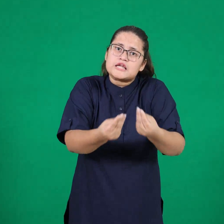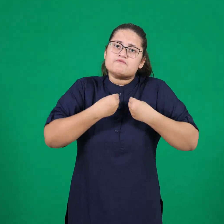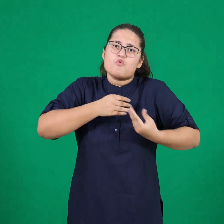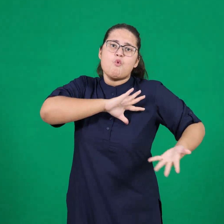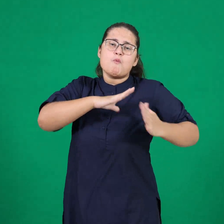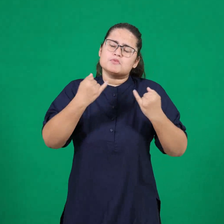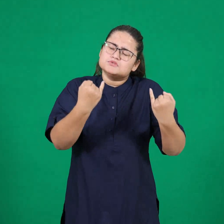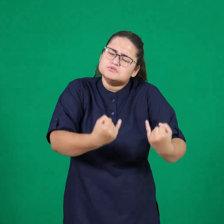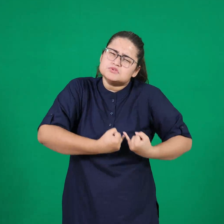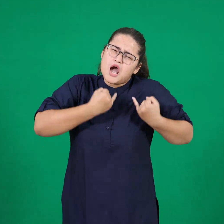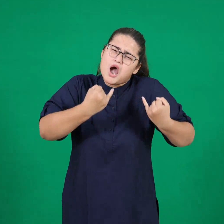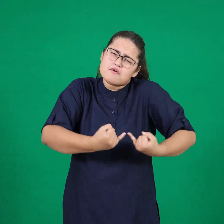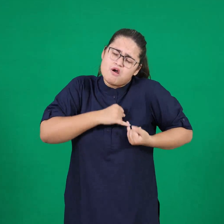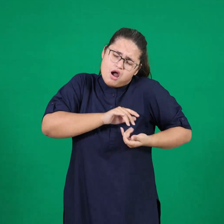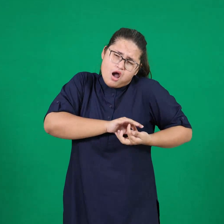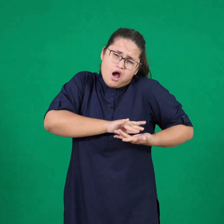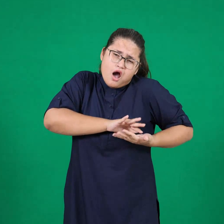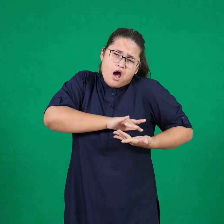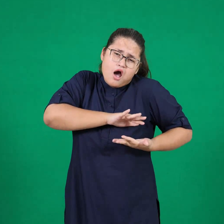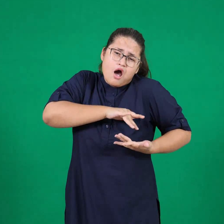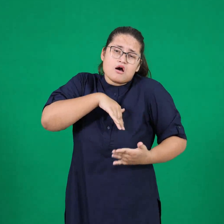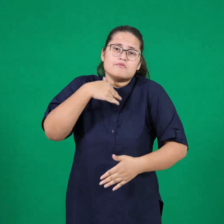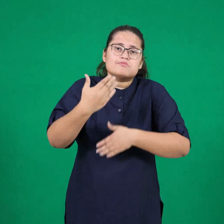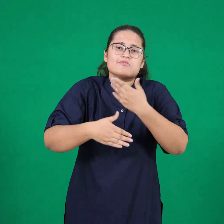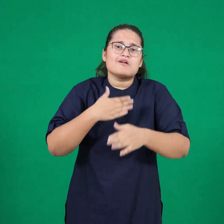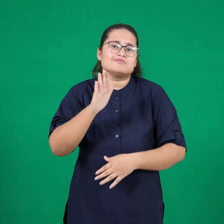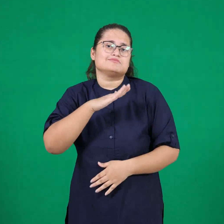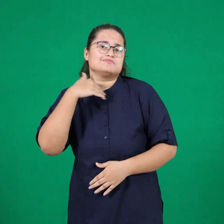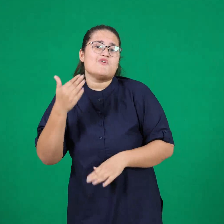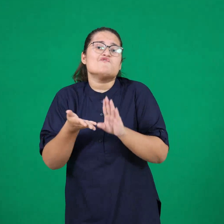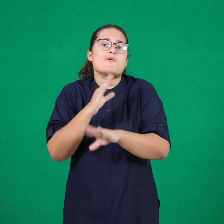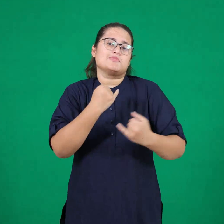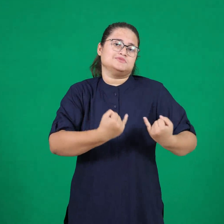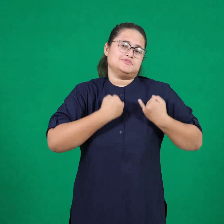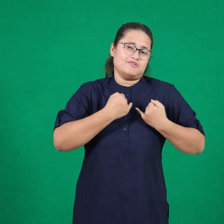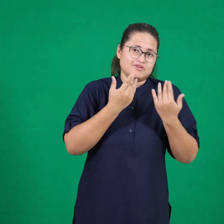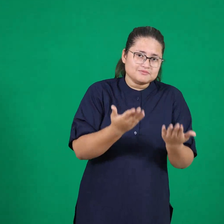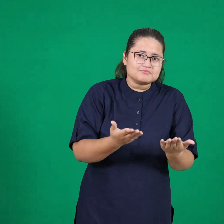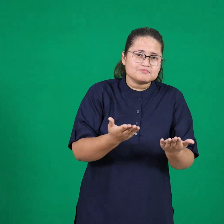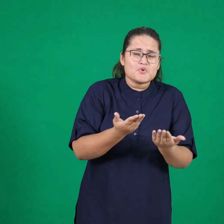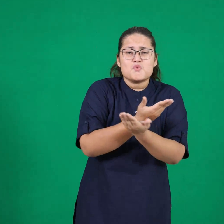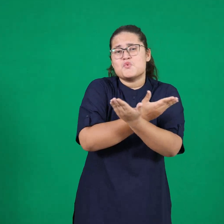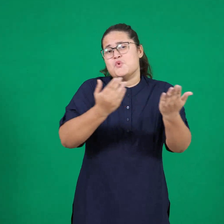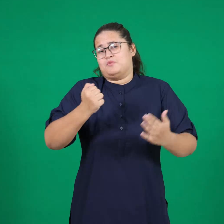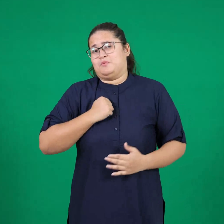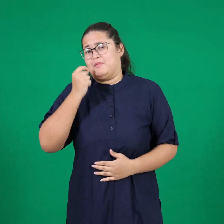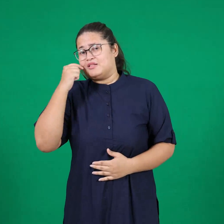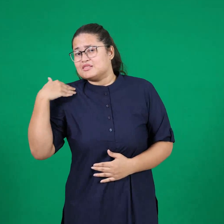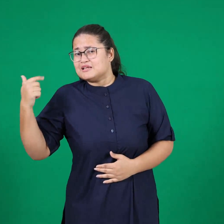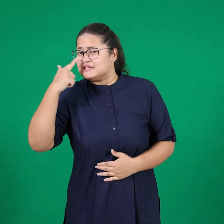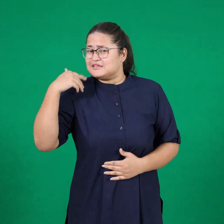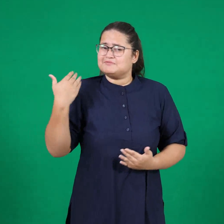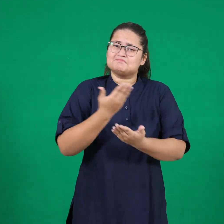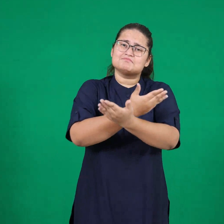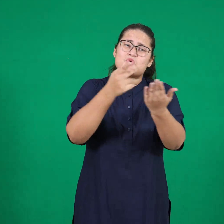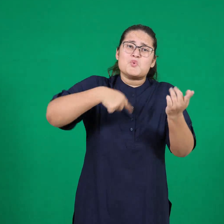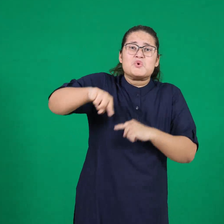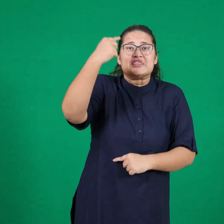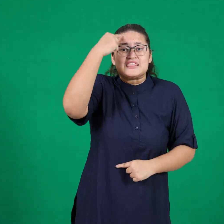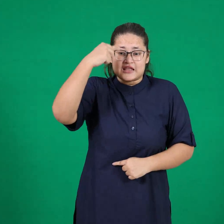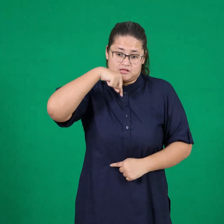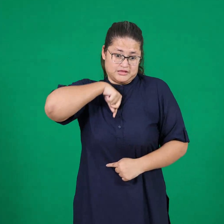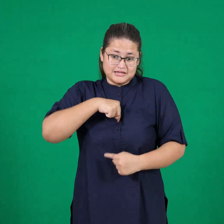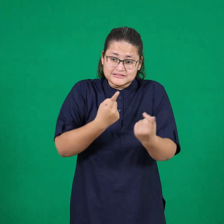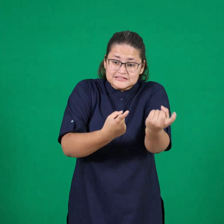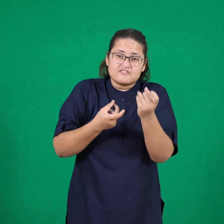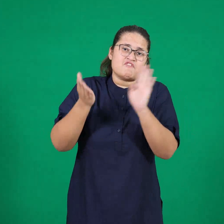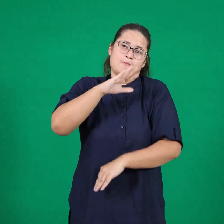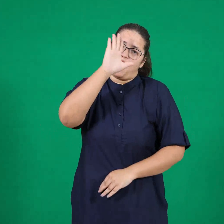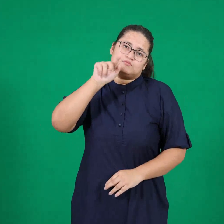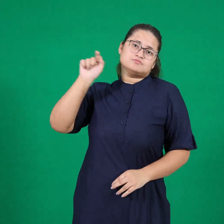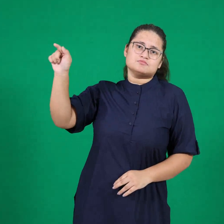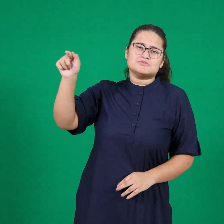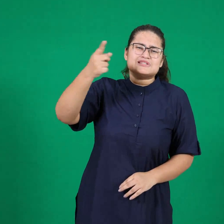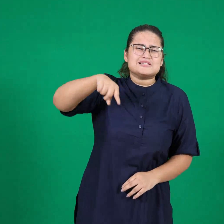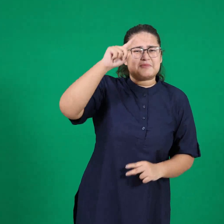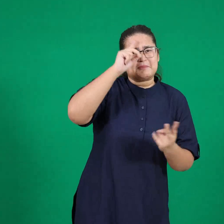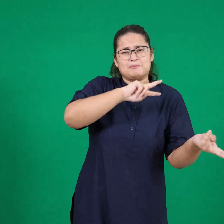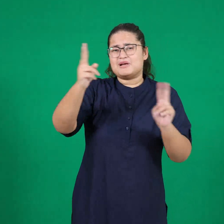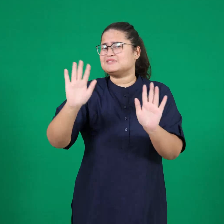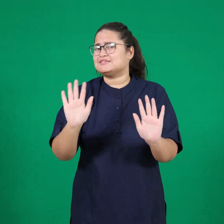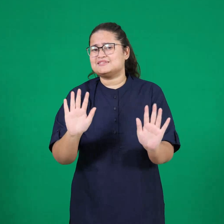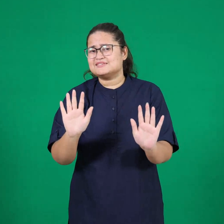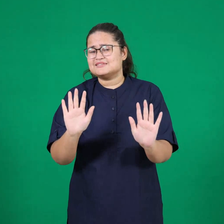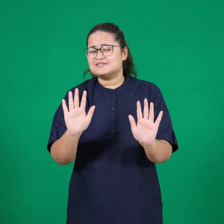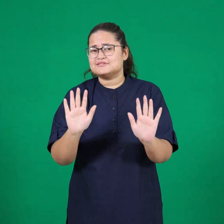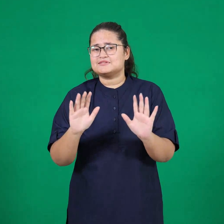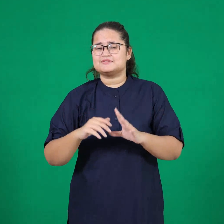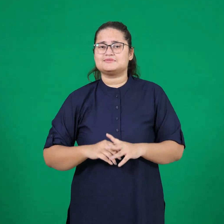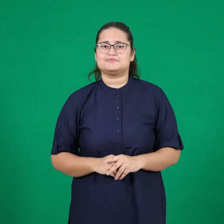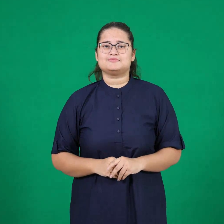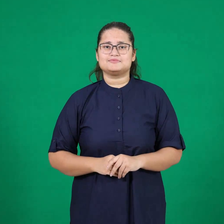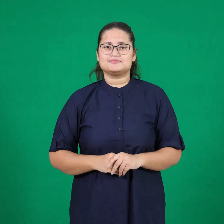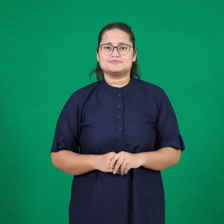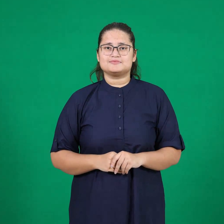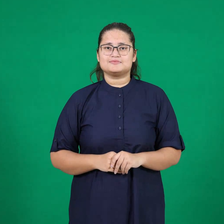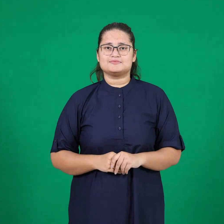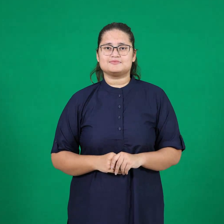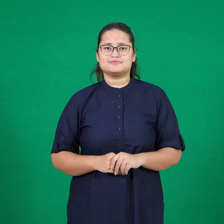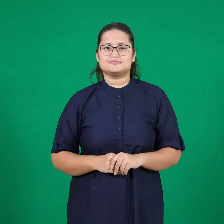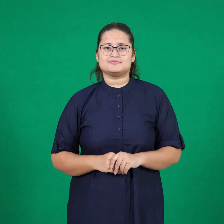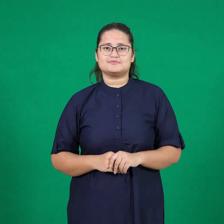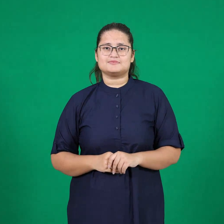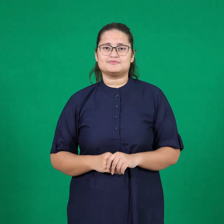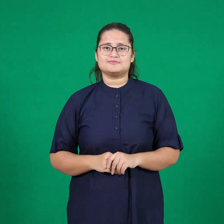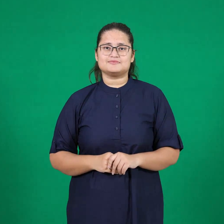and sin, when it is full-grown, gives birth to death. Do not be deceived, my beloved brothers.